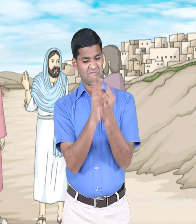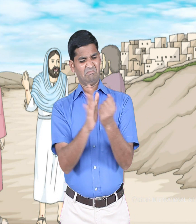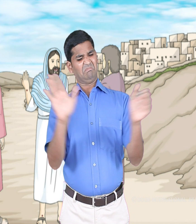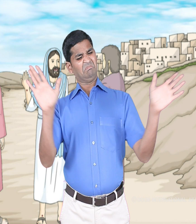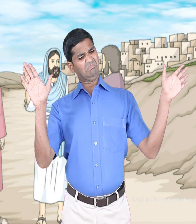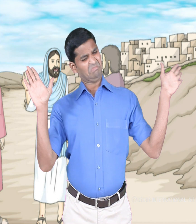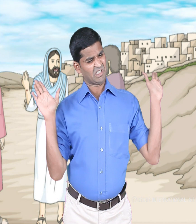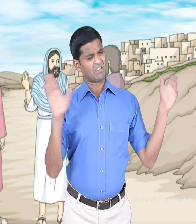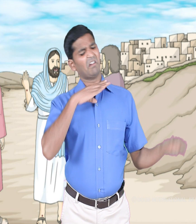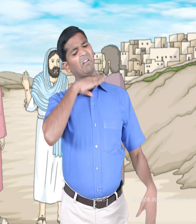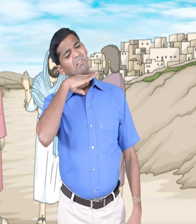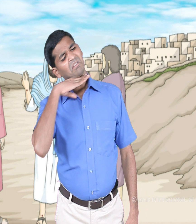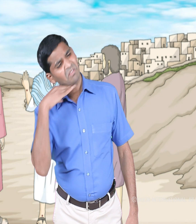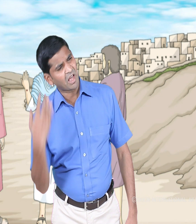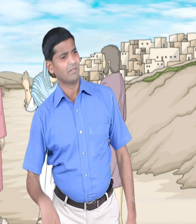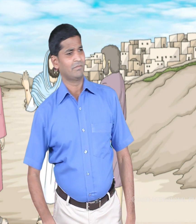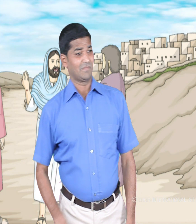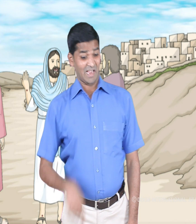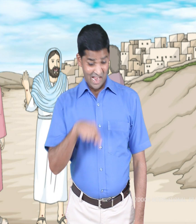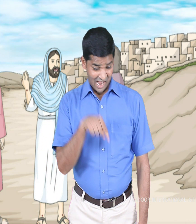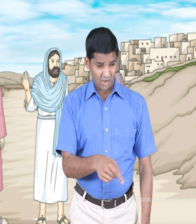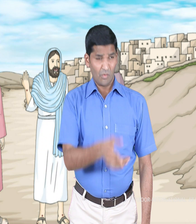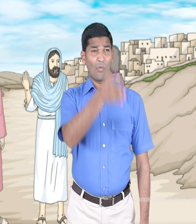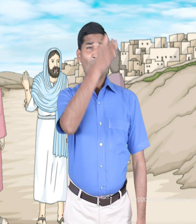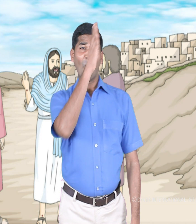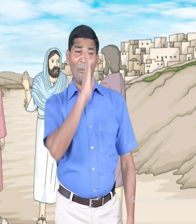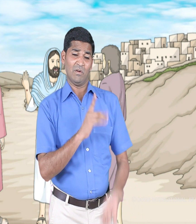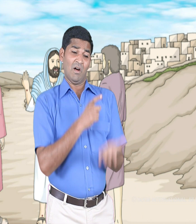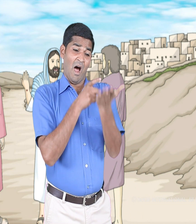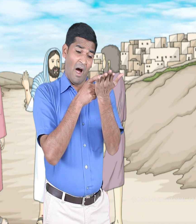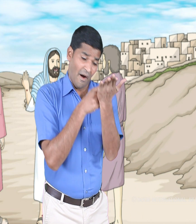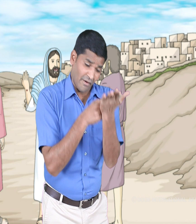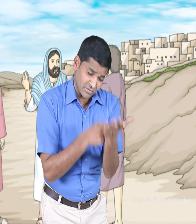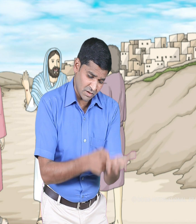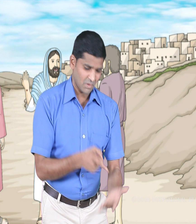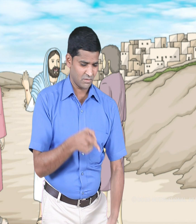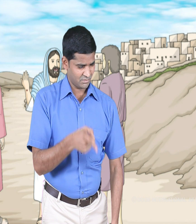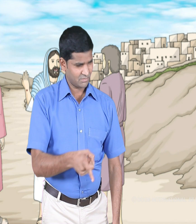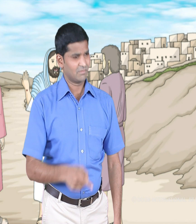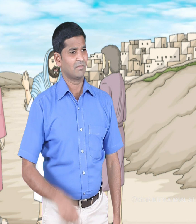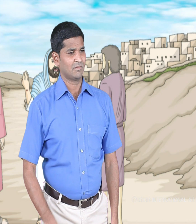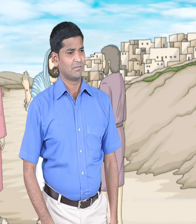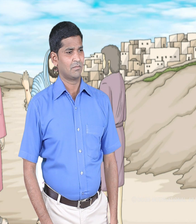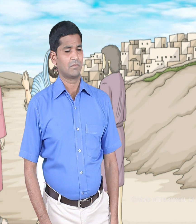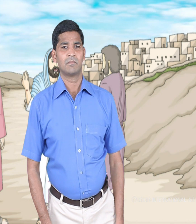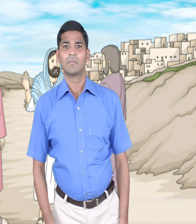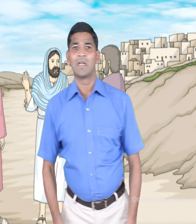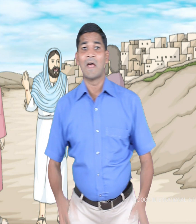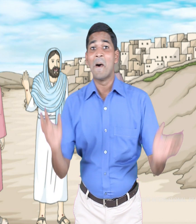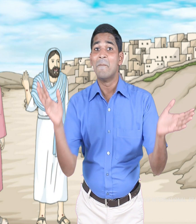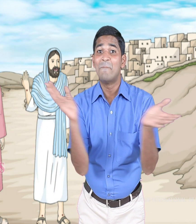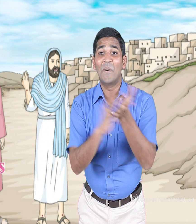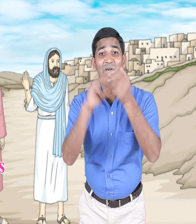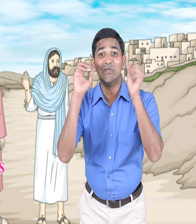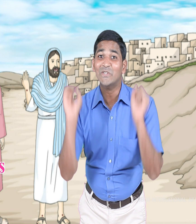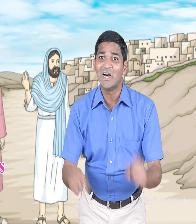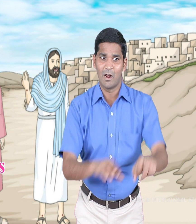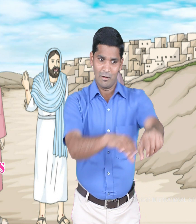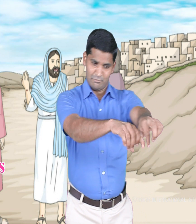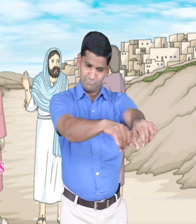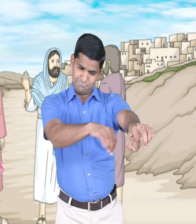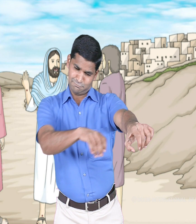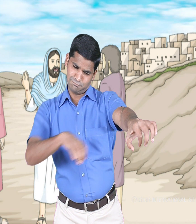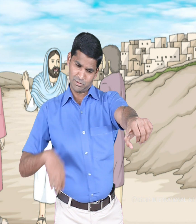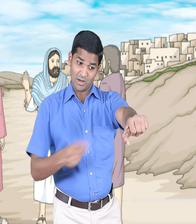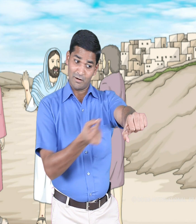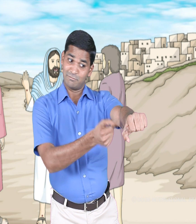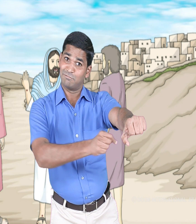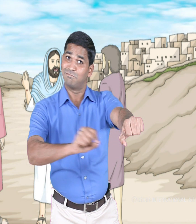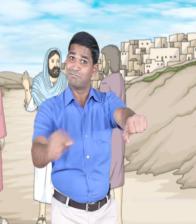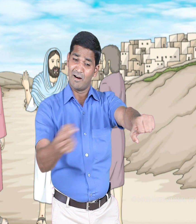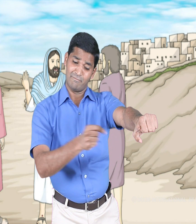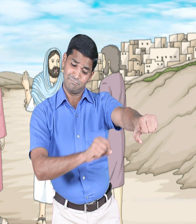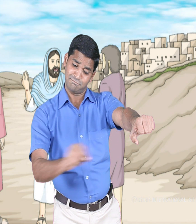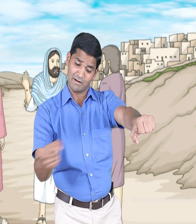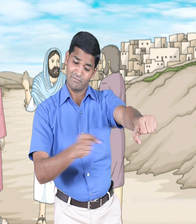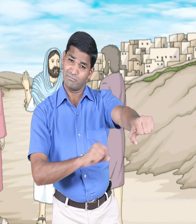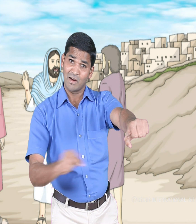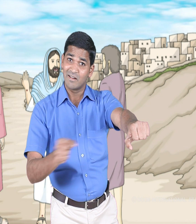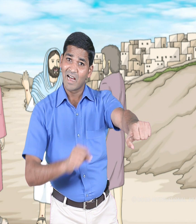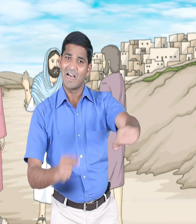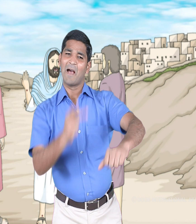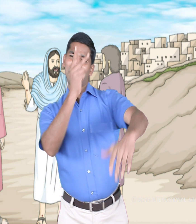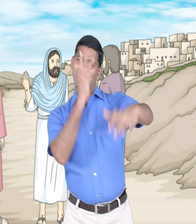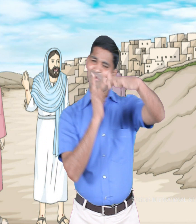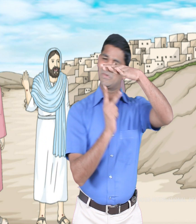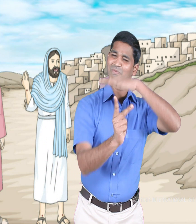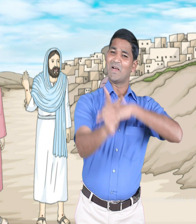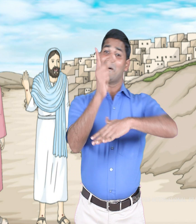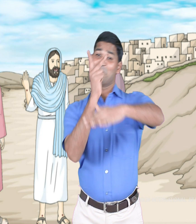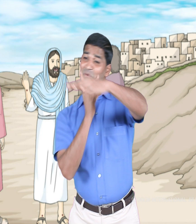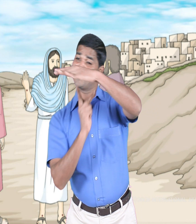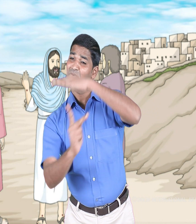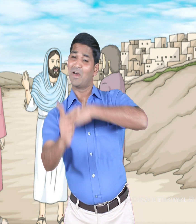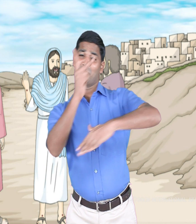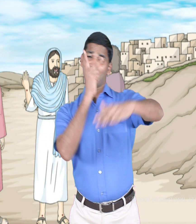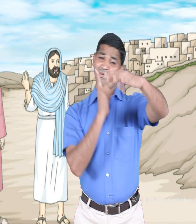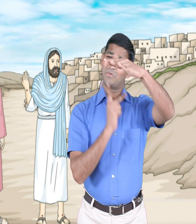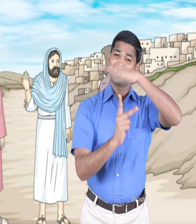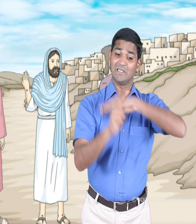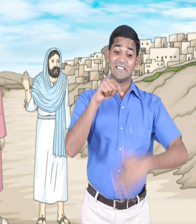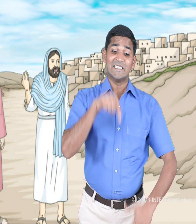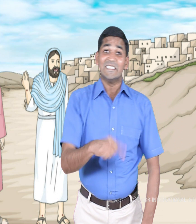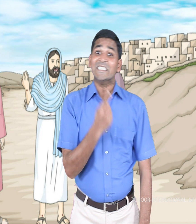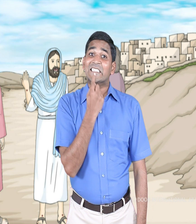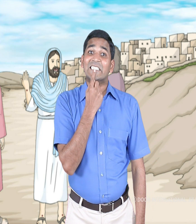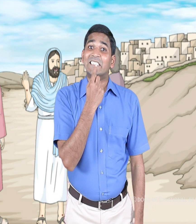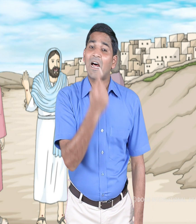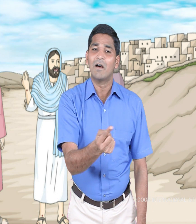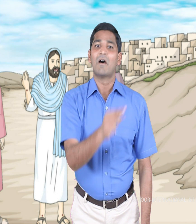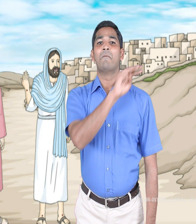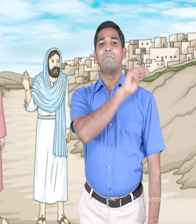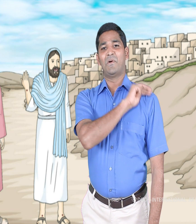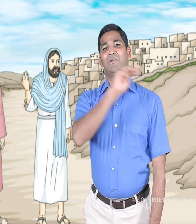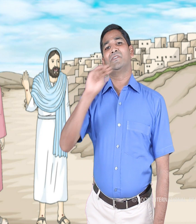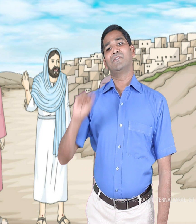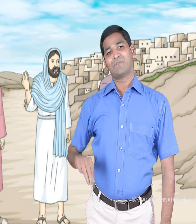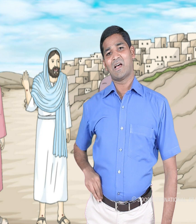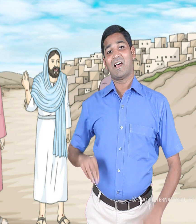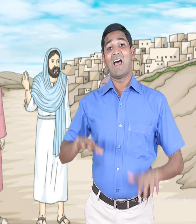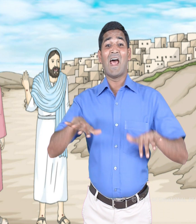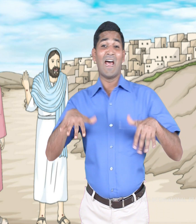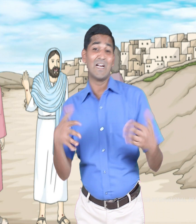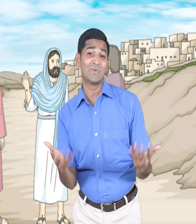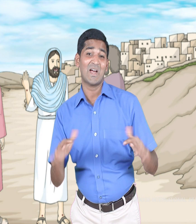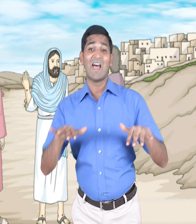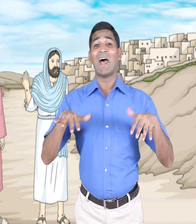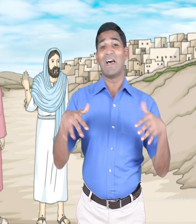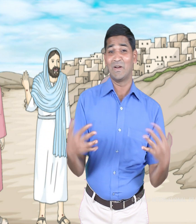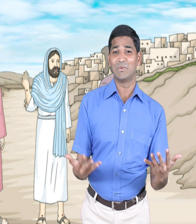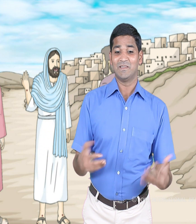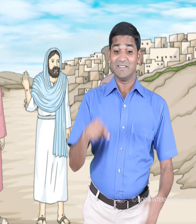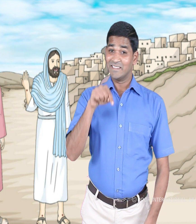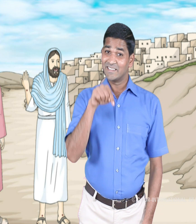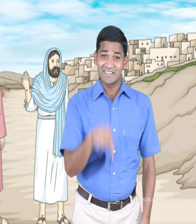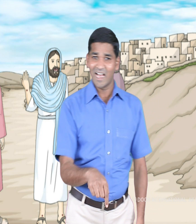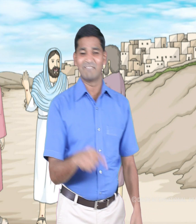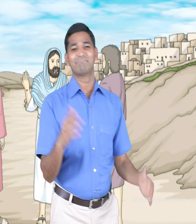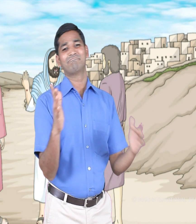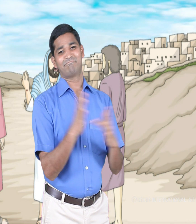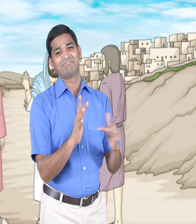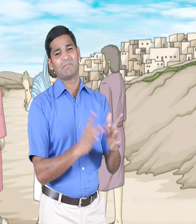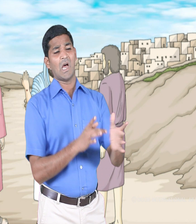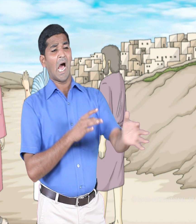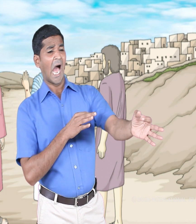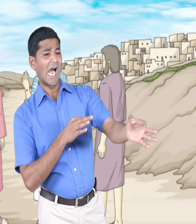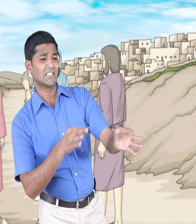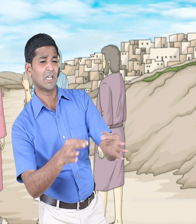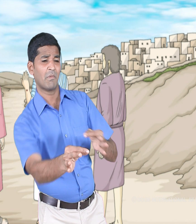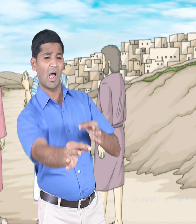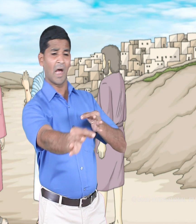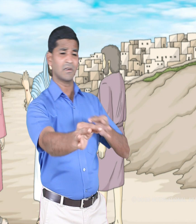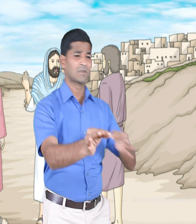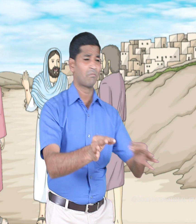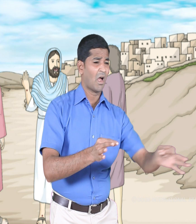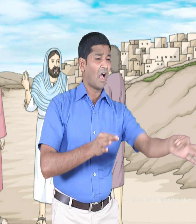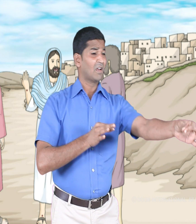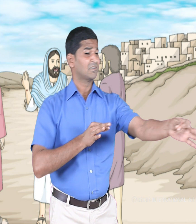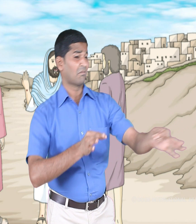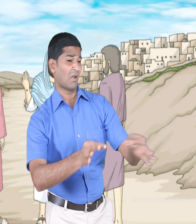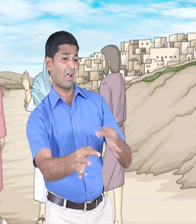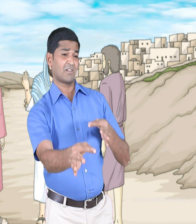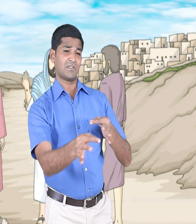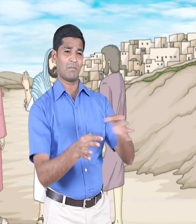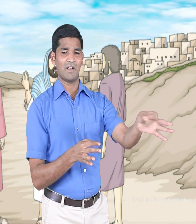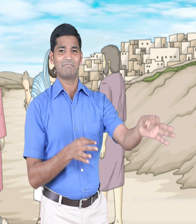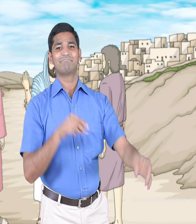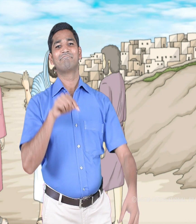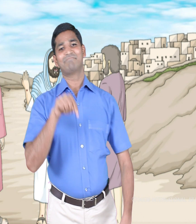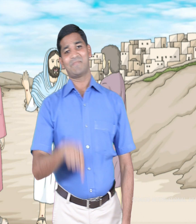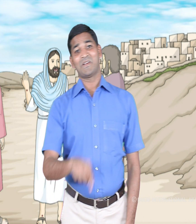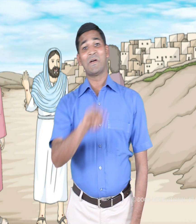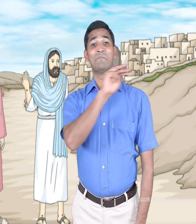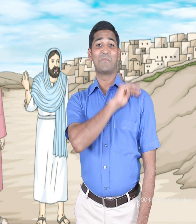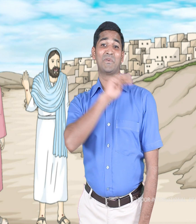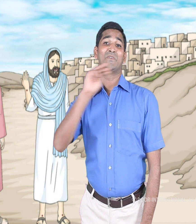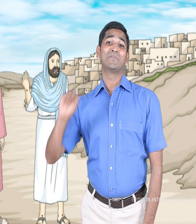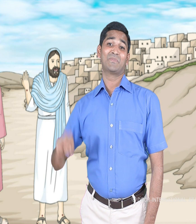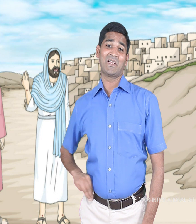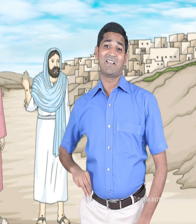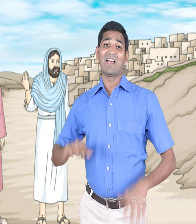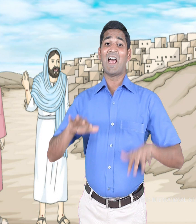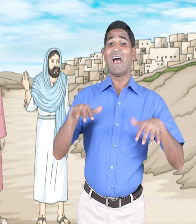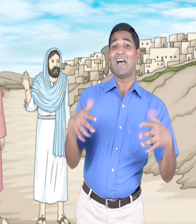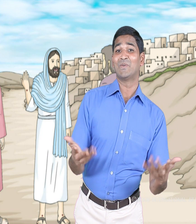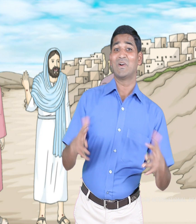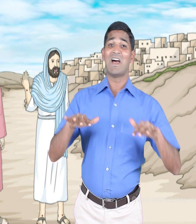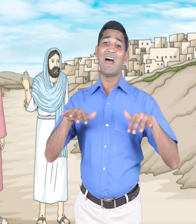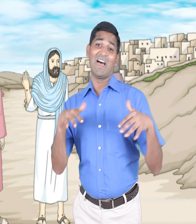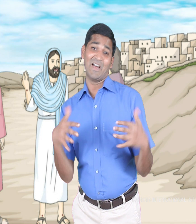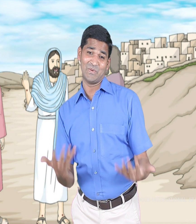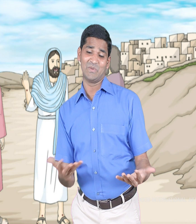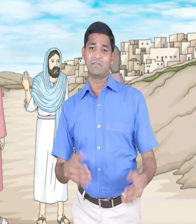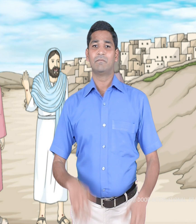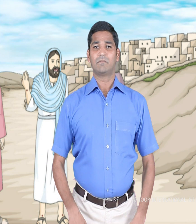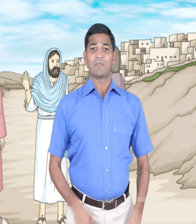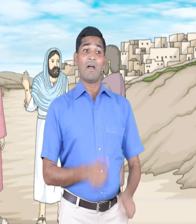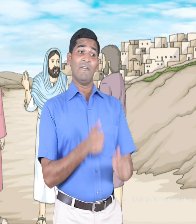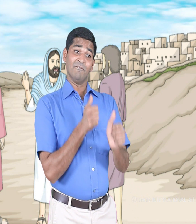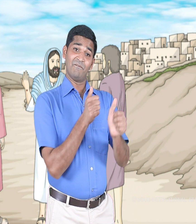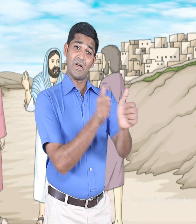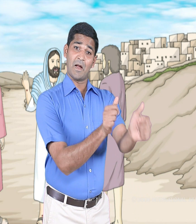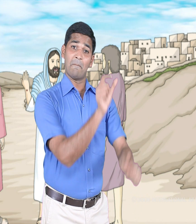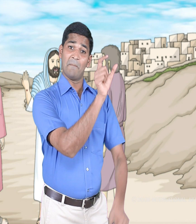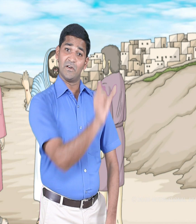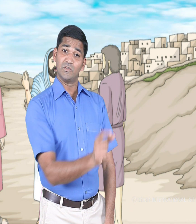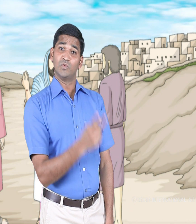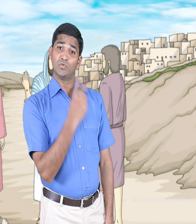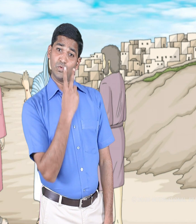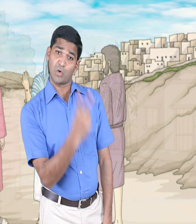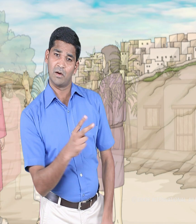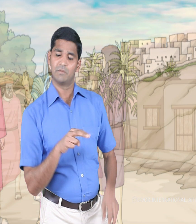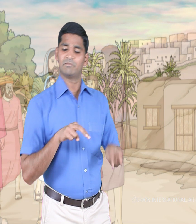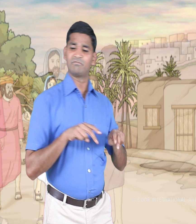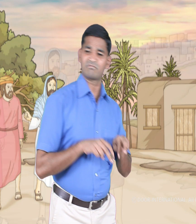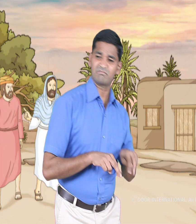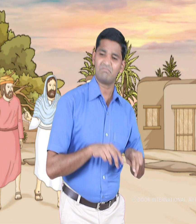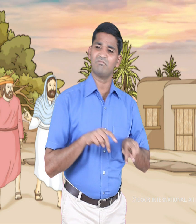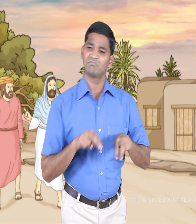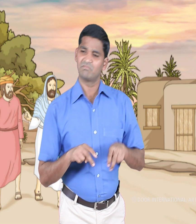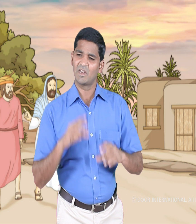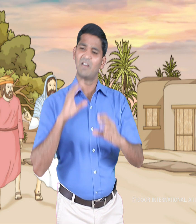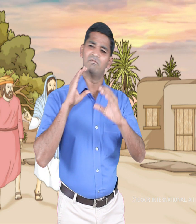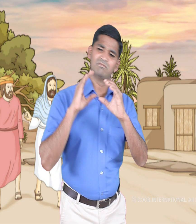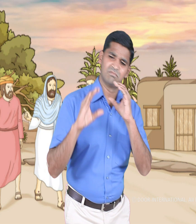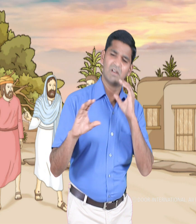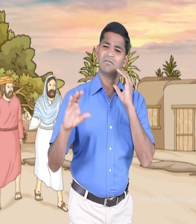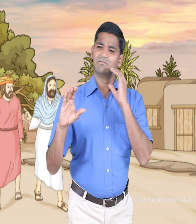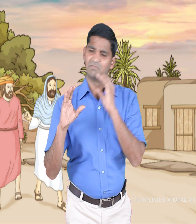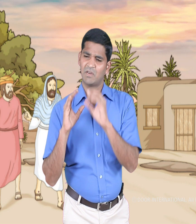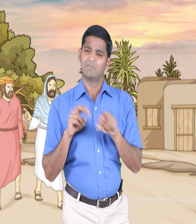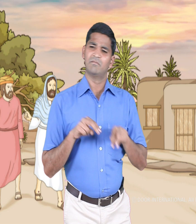And beginning with Moses and all the Prophets, He explained to them what was written in all the Scriptures about Himself.